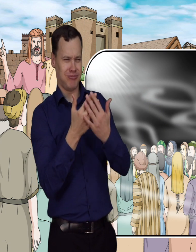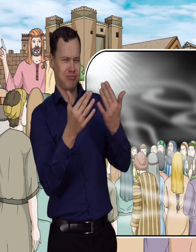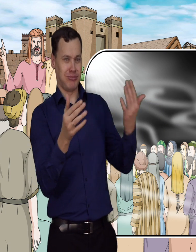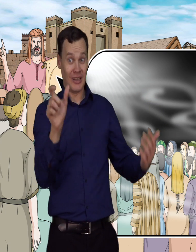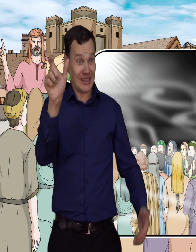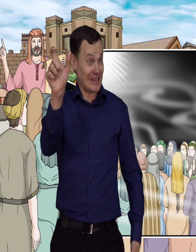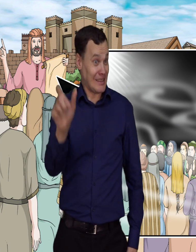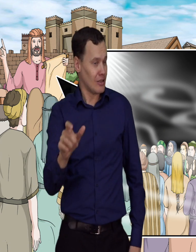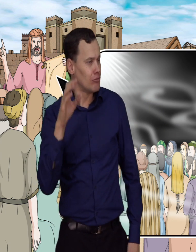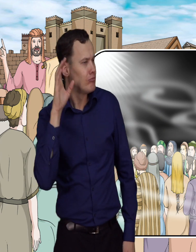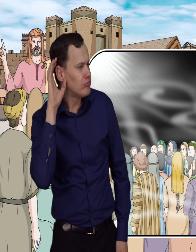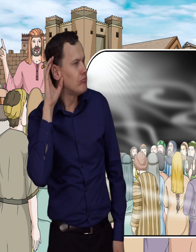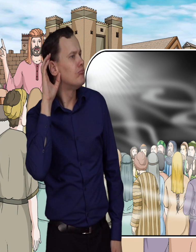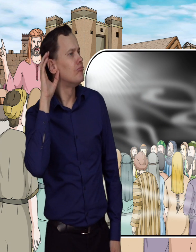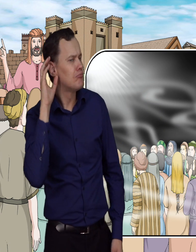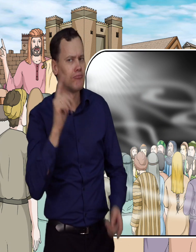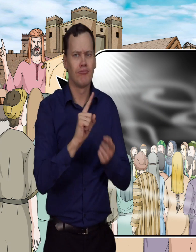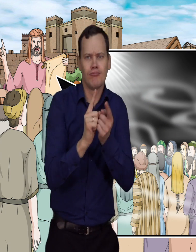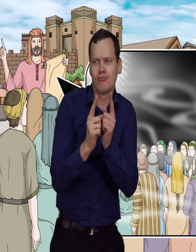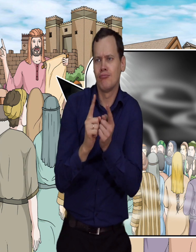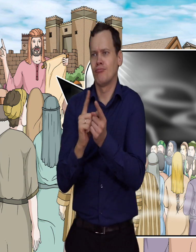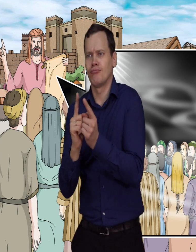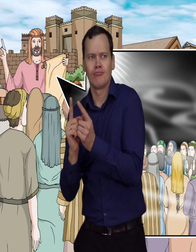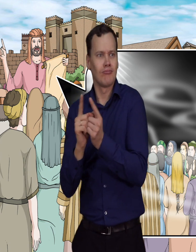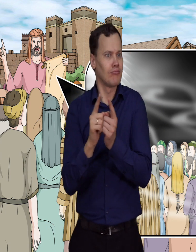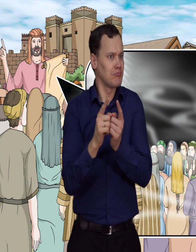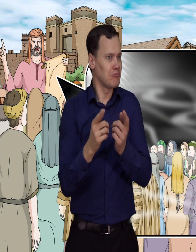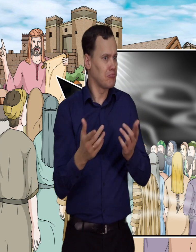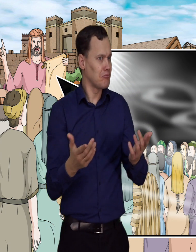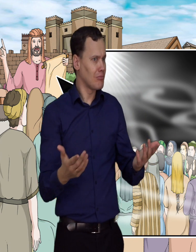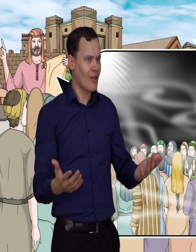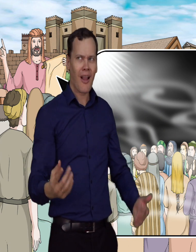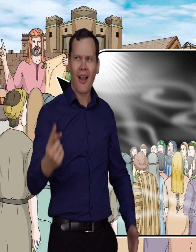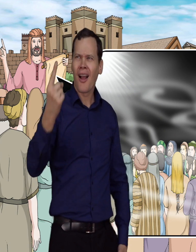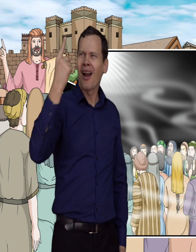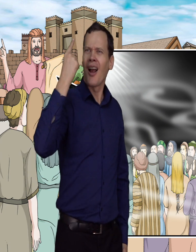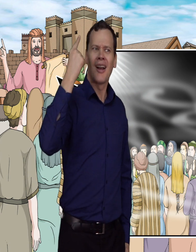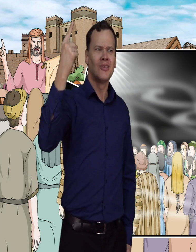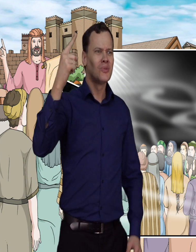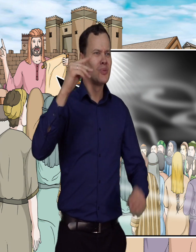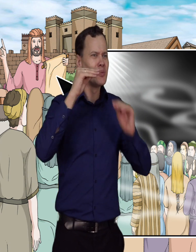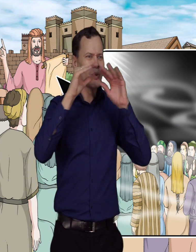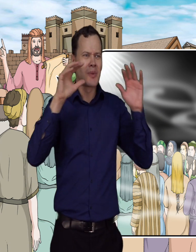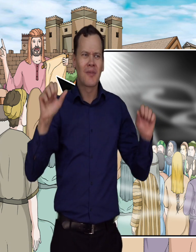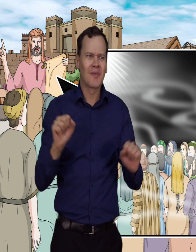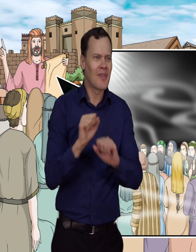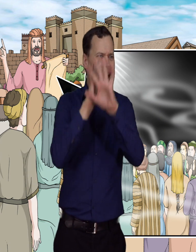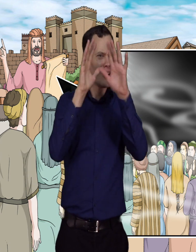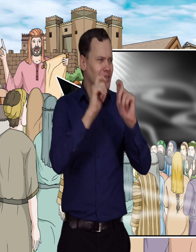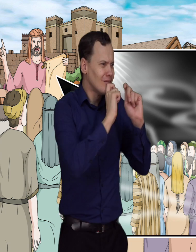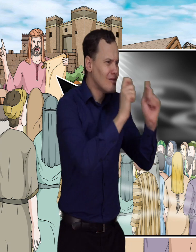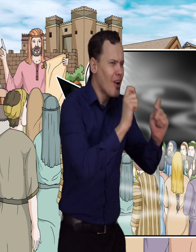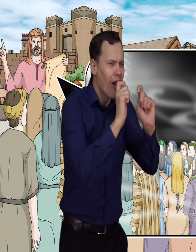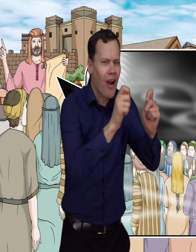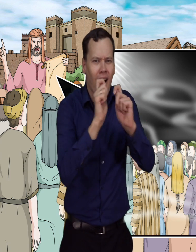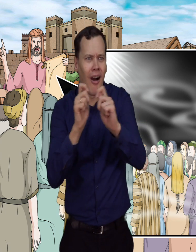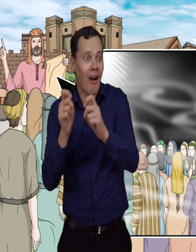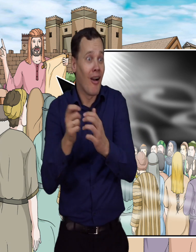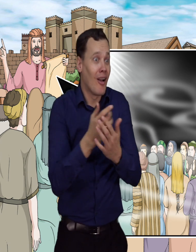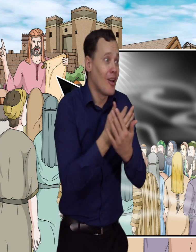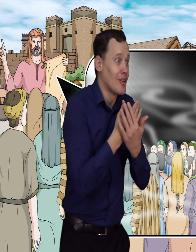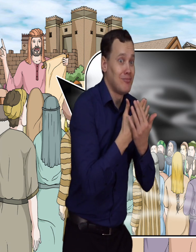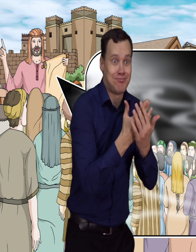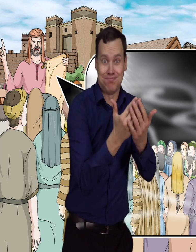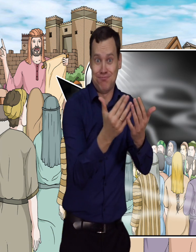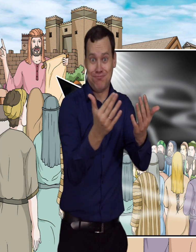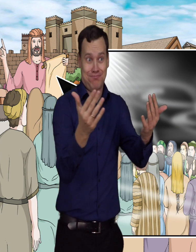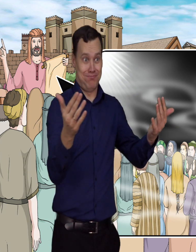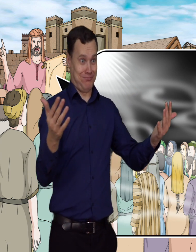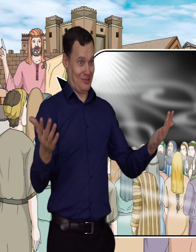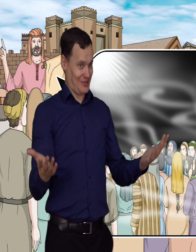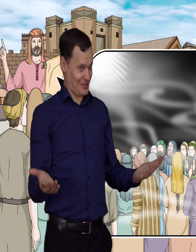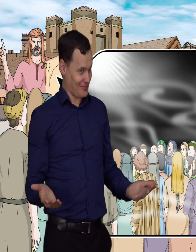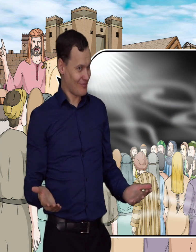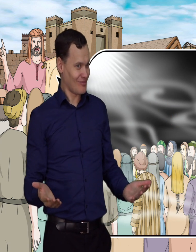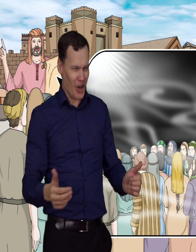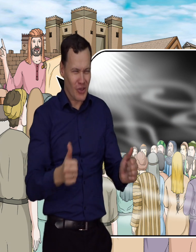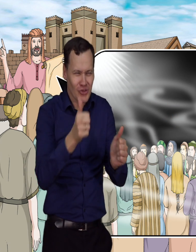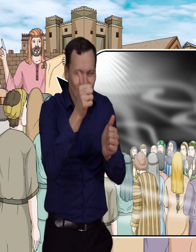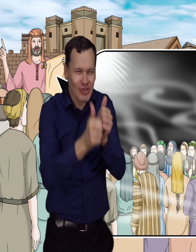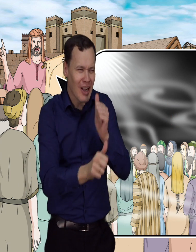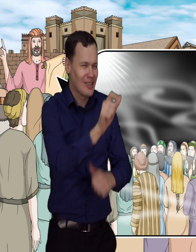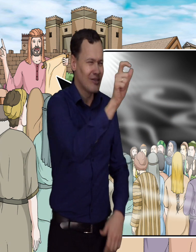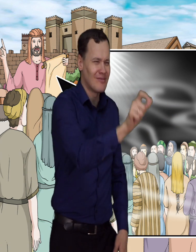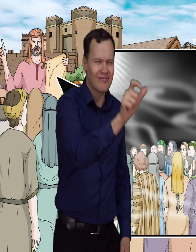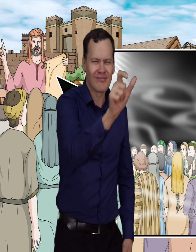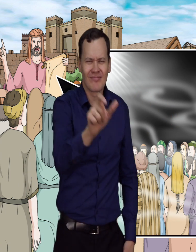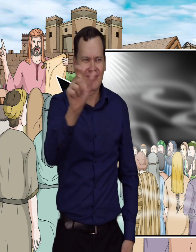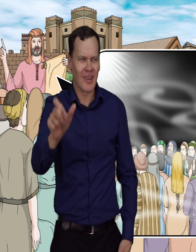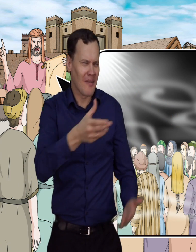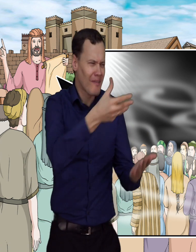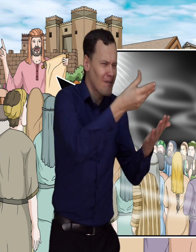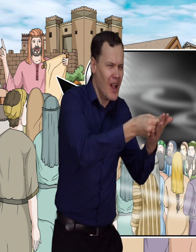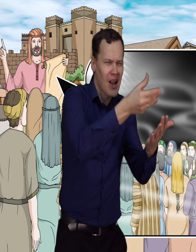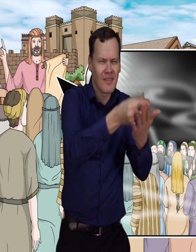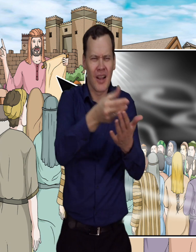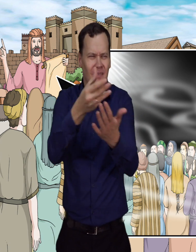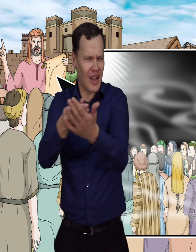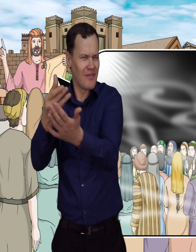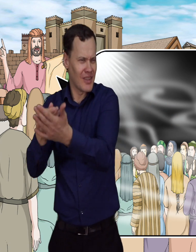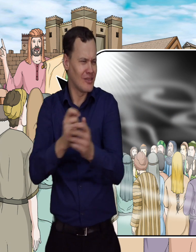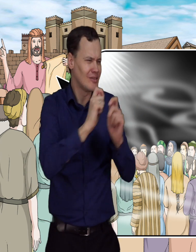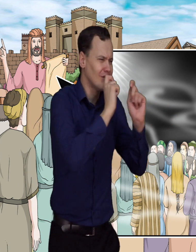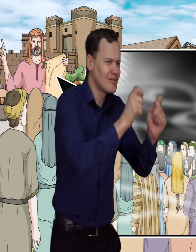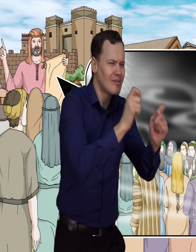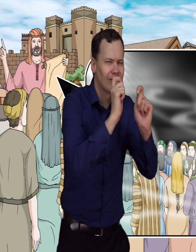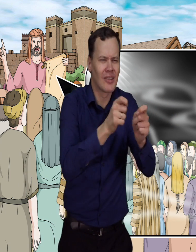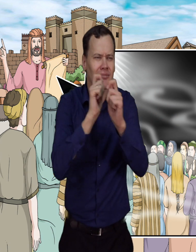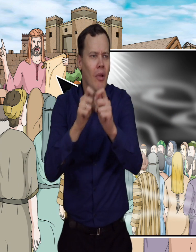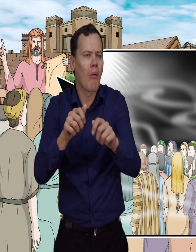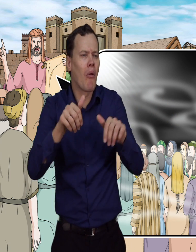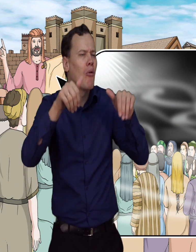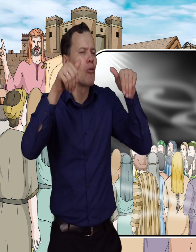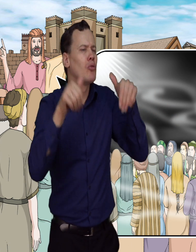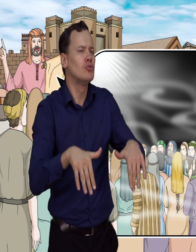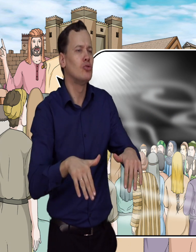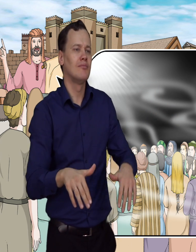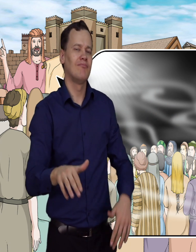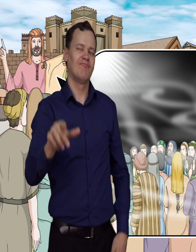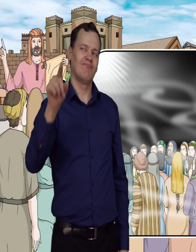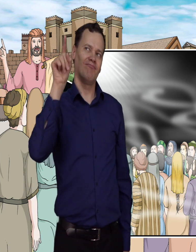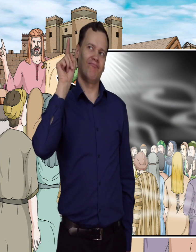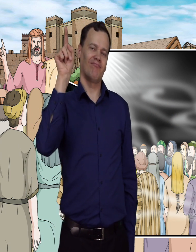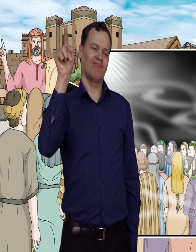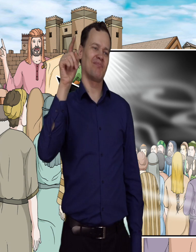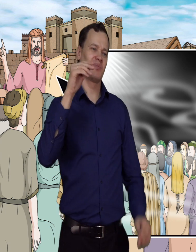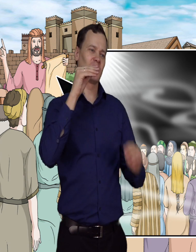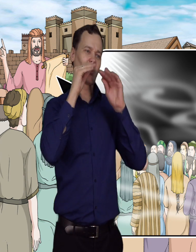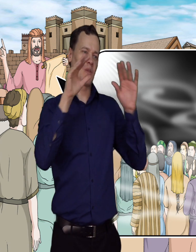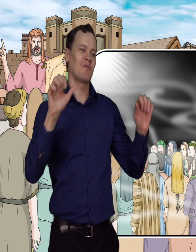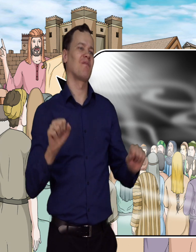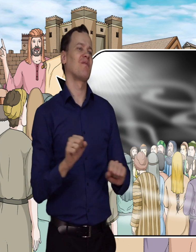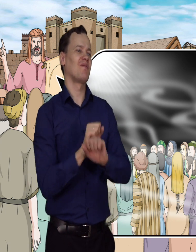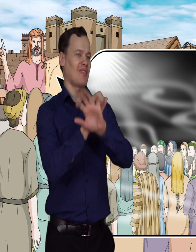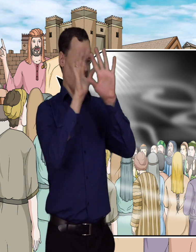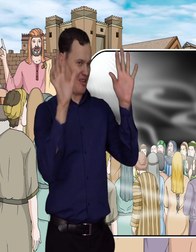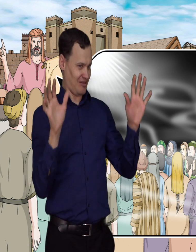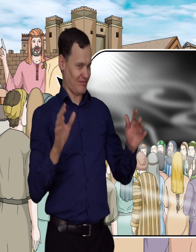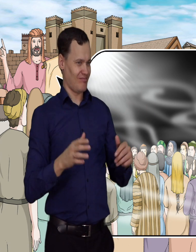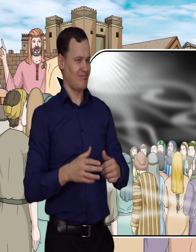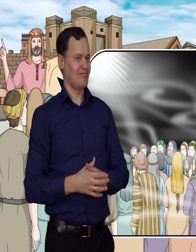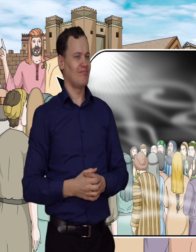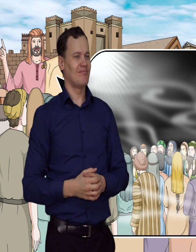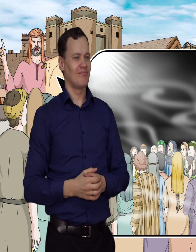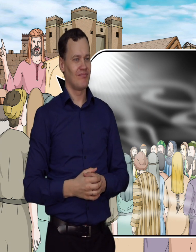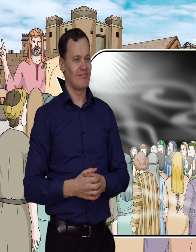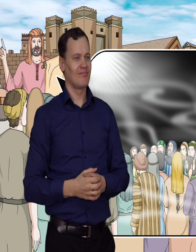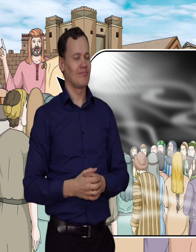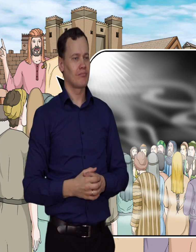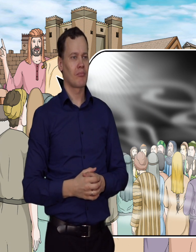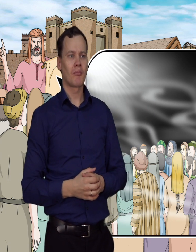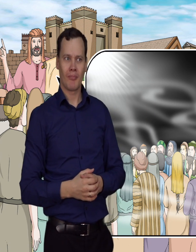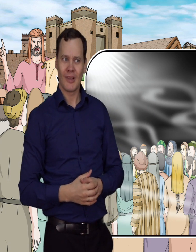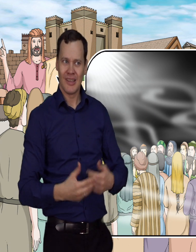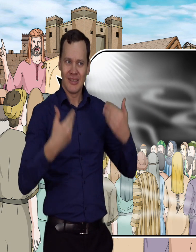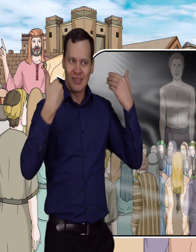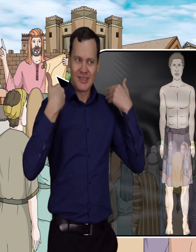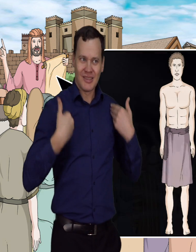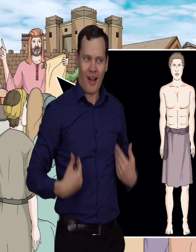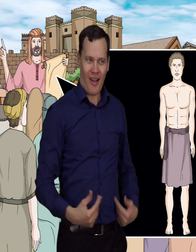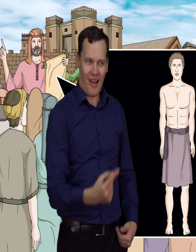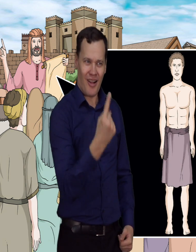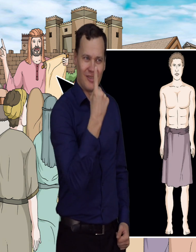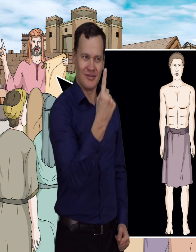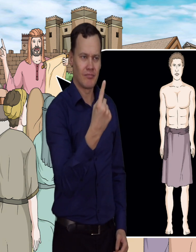All these are the work of one and the same Spirit, who apportions them to each one as He determines.